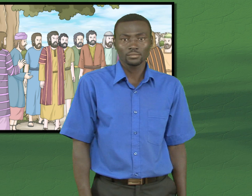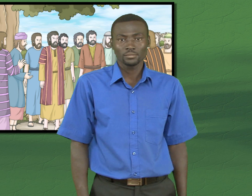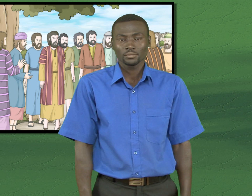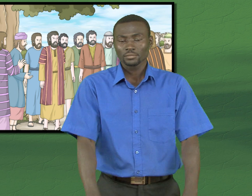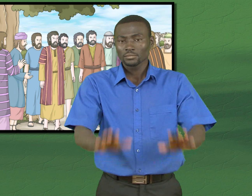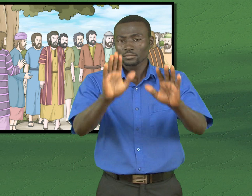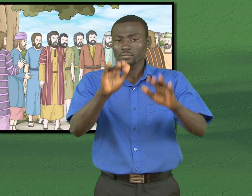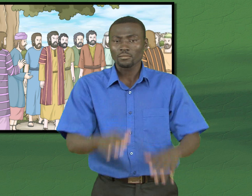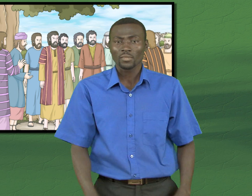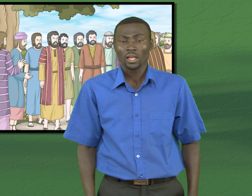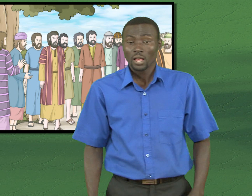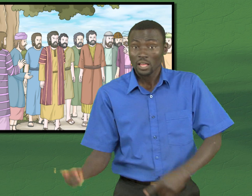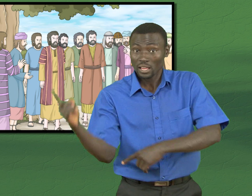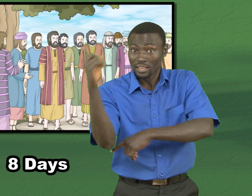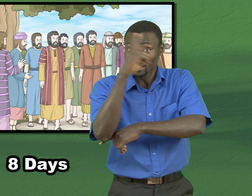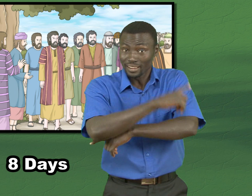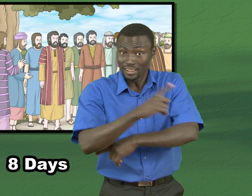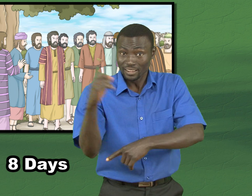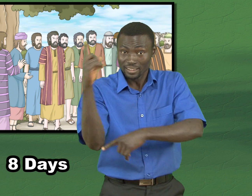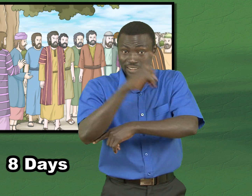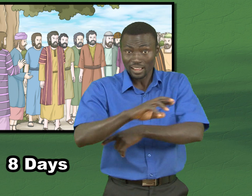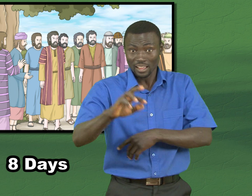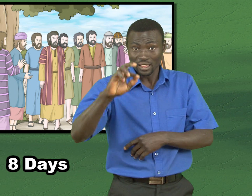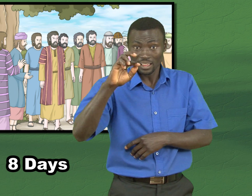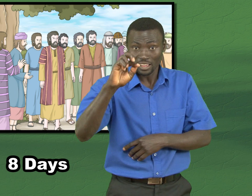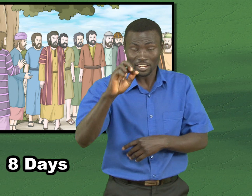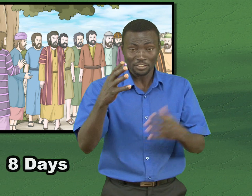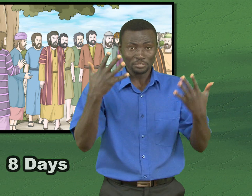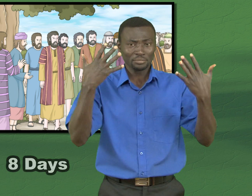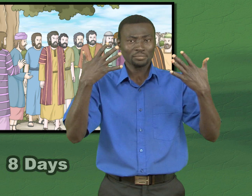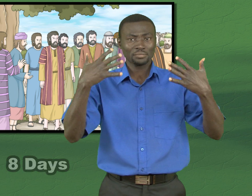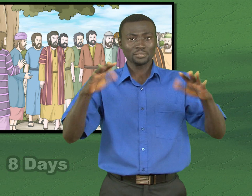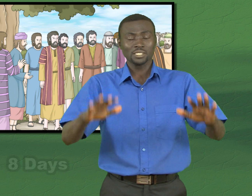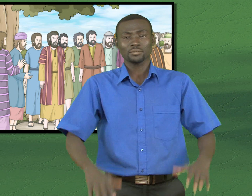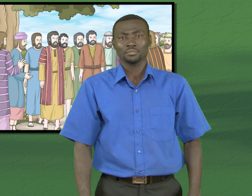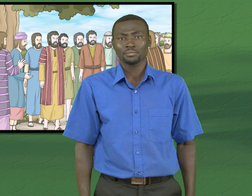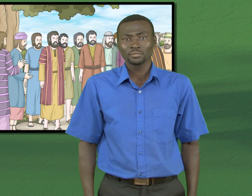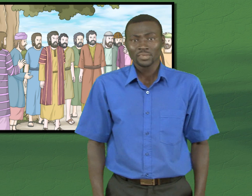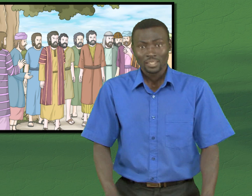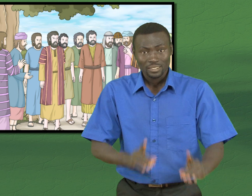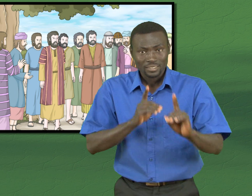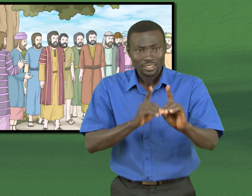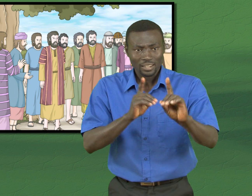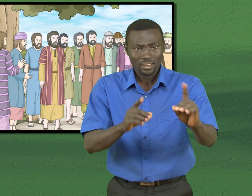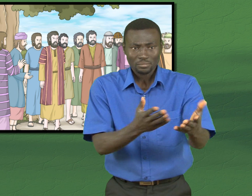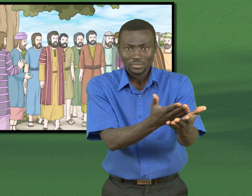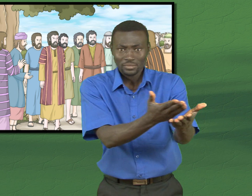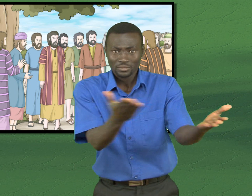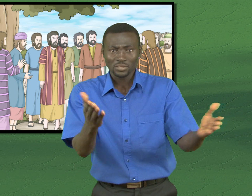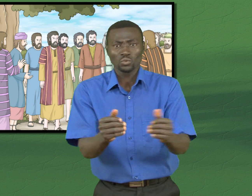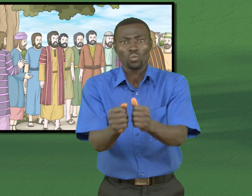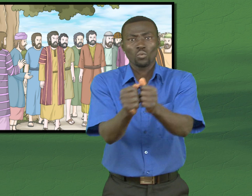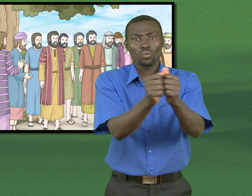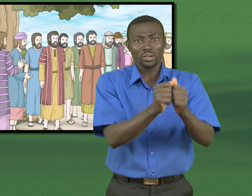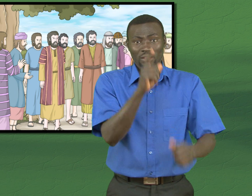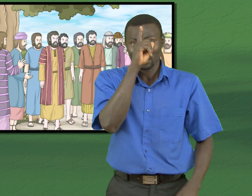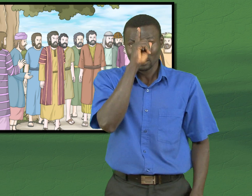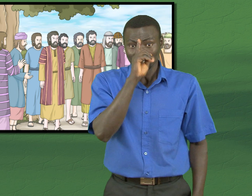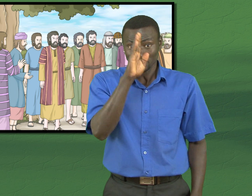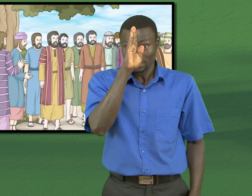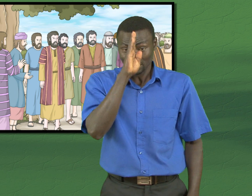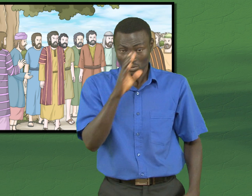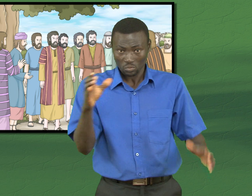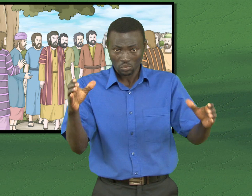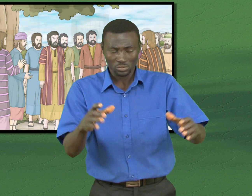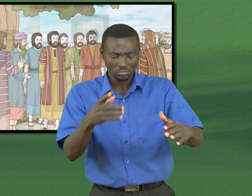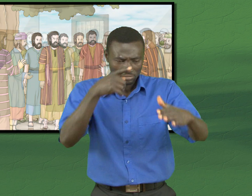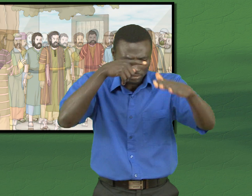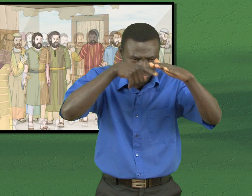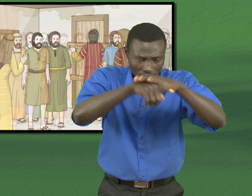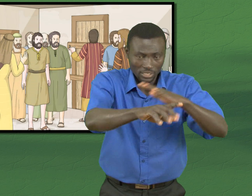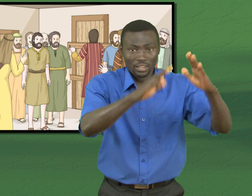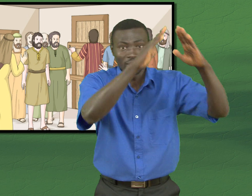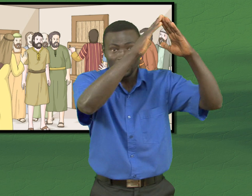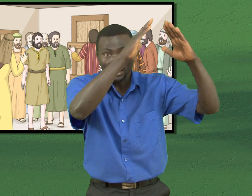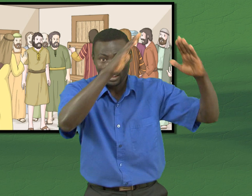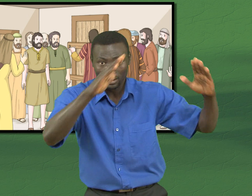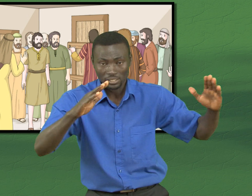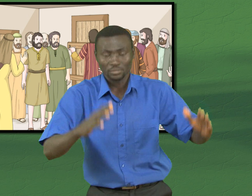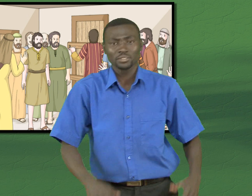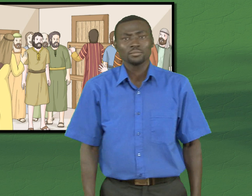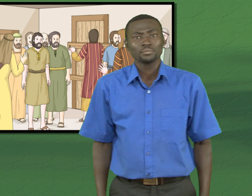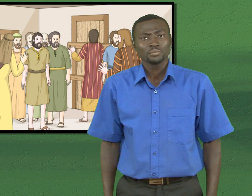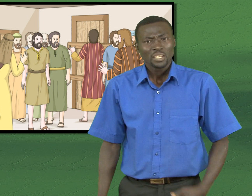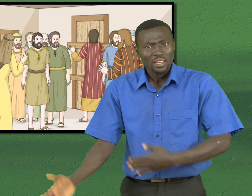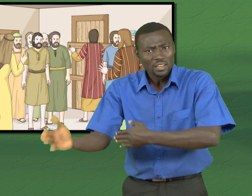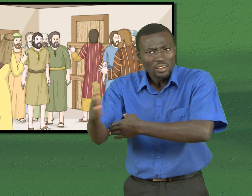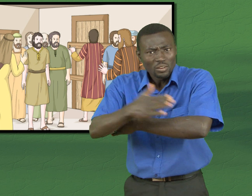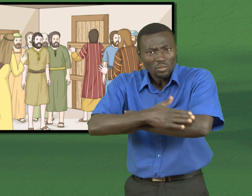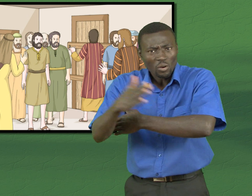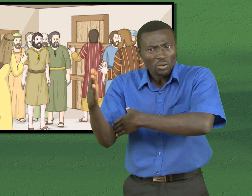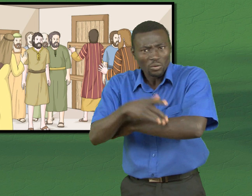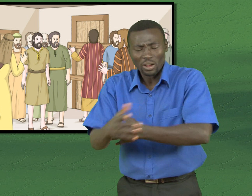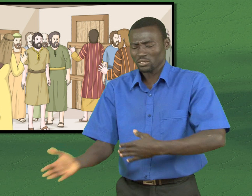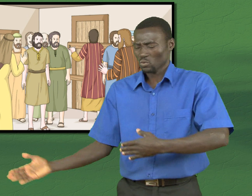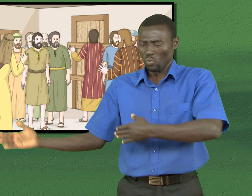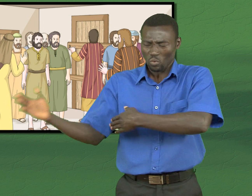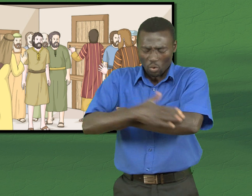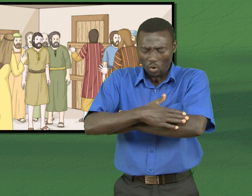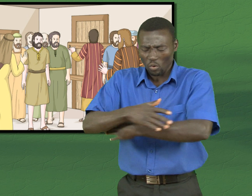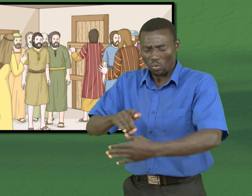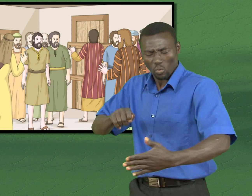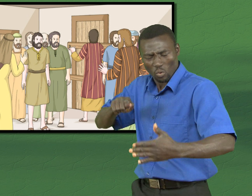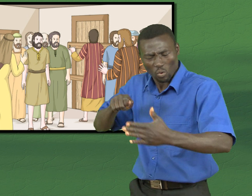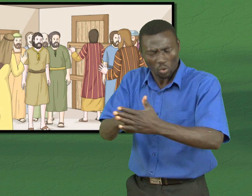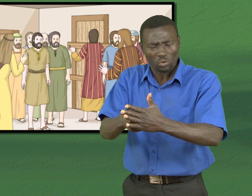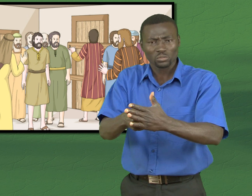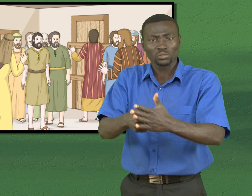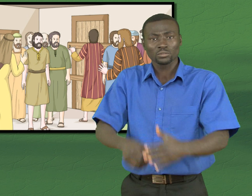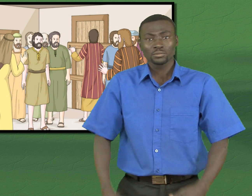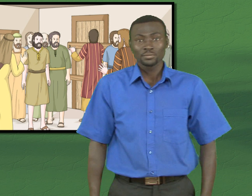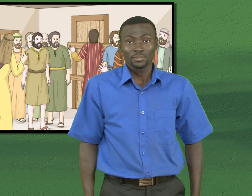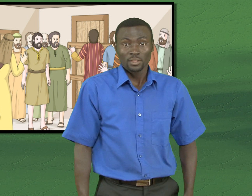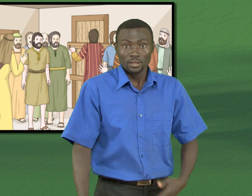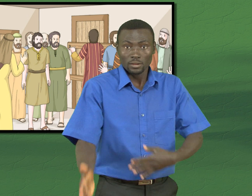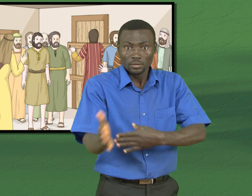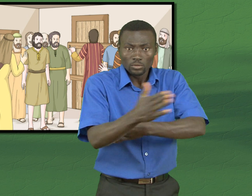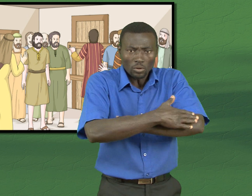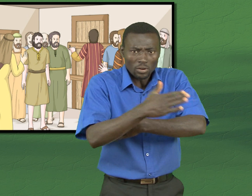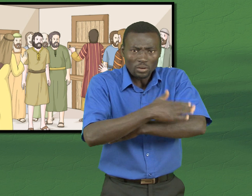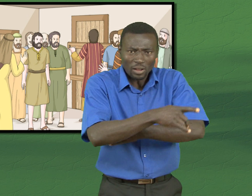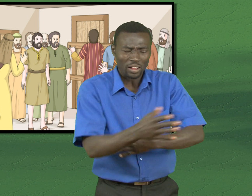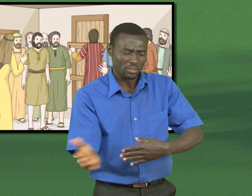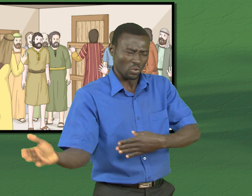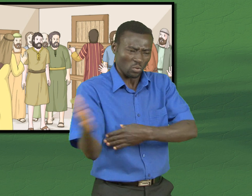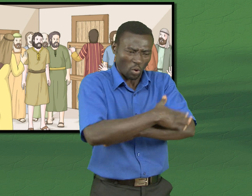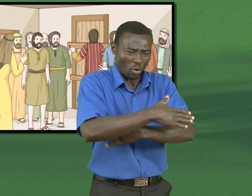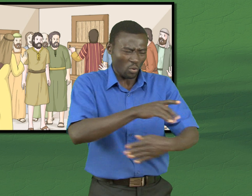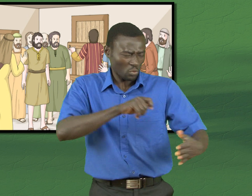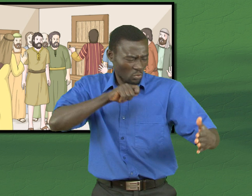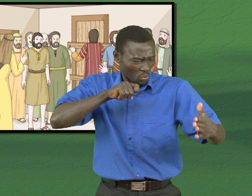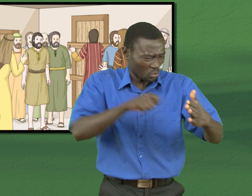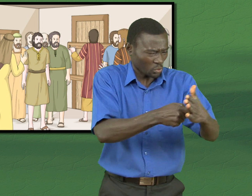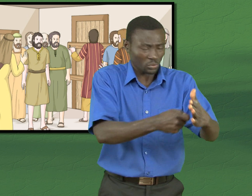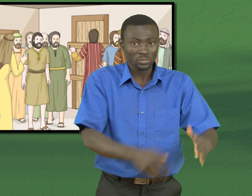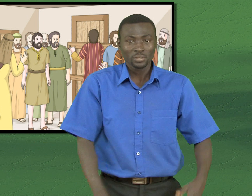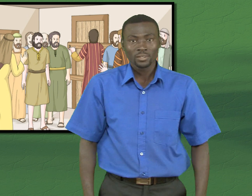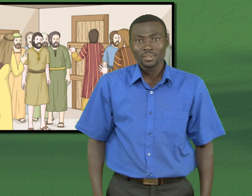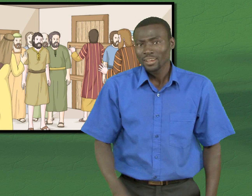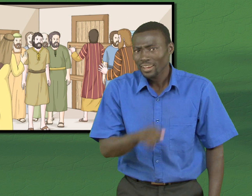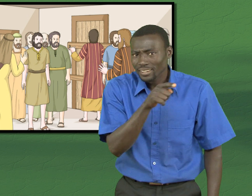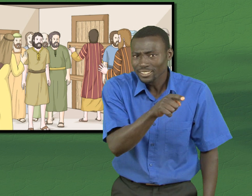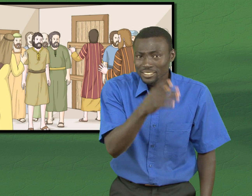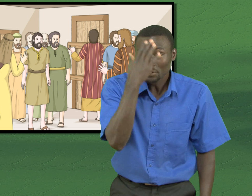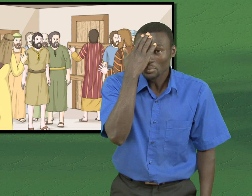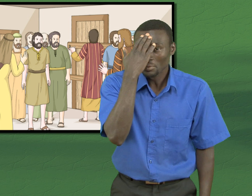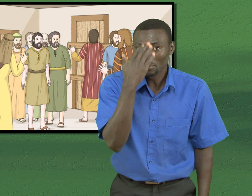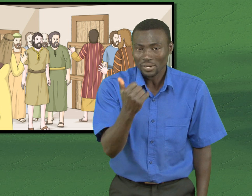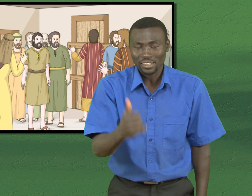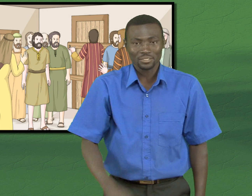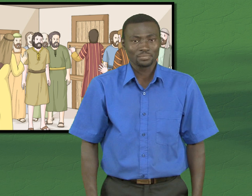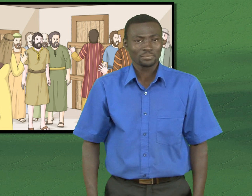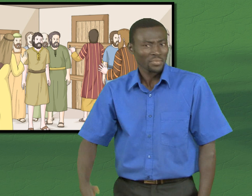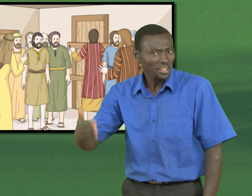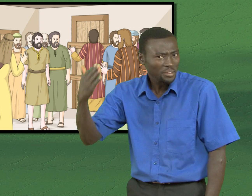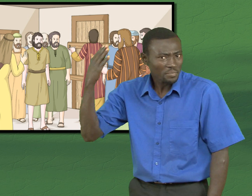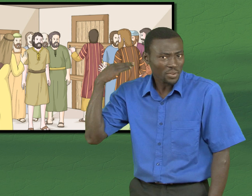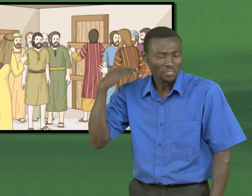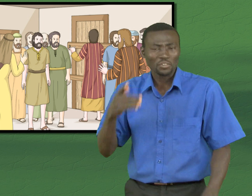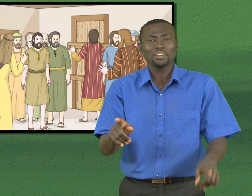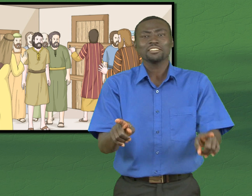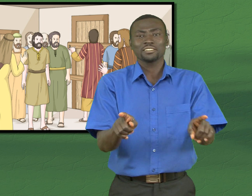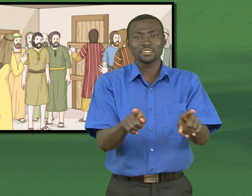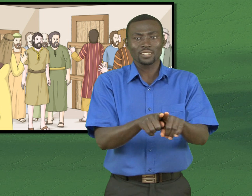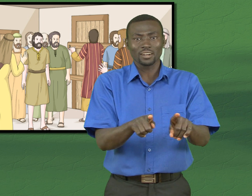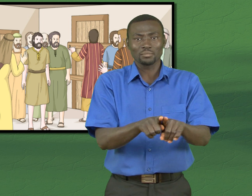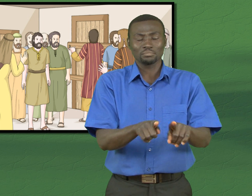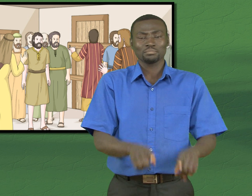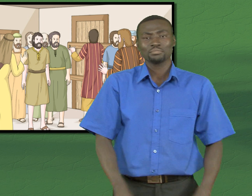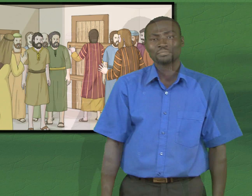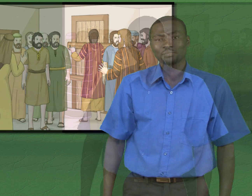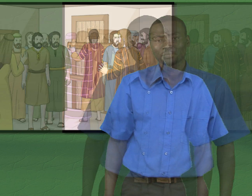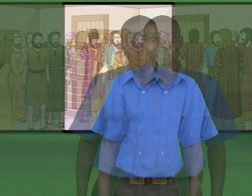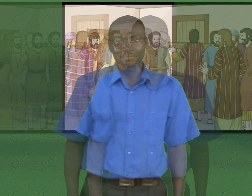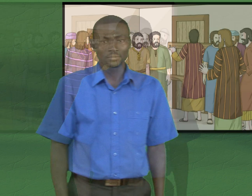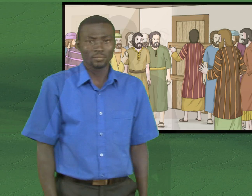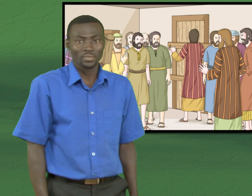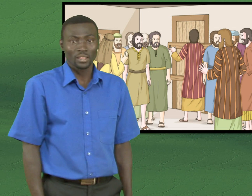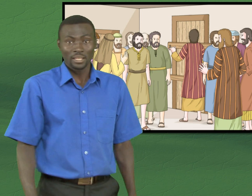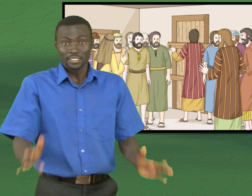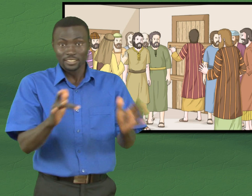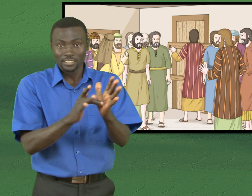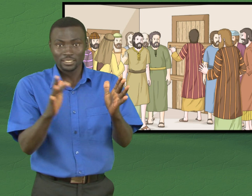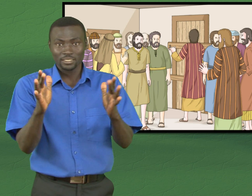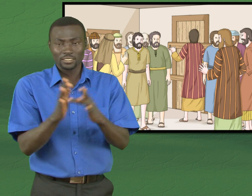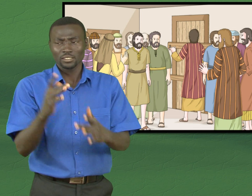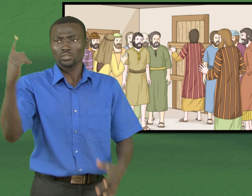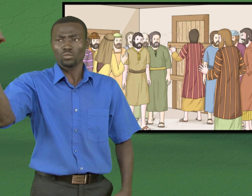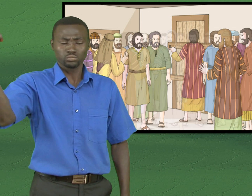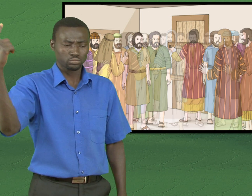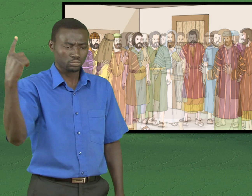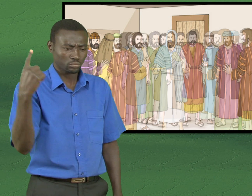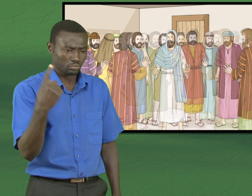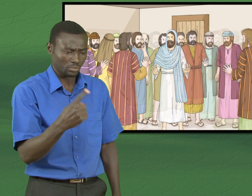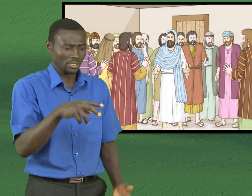Eight days later, His disciples were once again inside with the doors locked, and Thomas was with them.